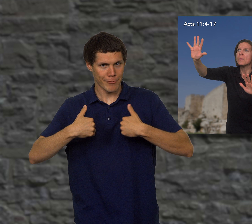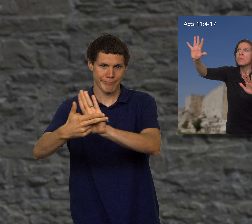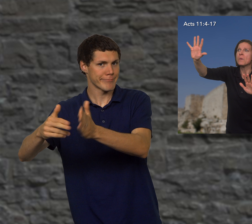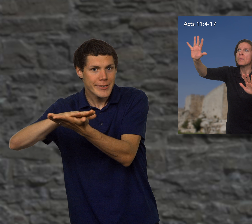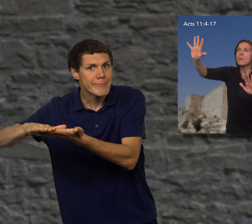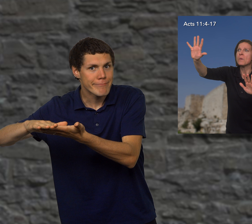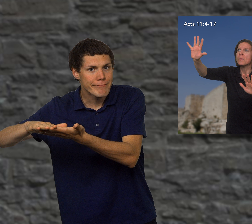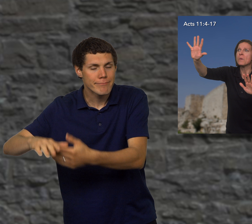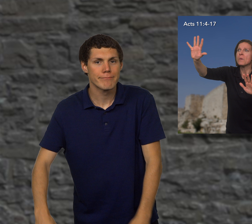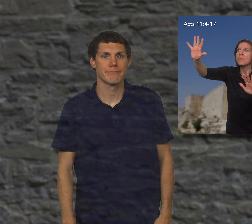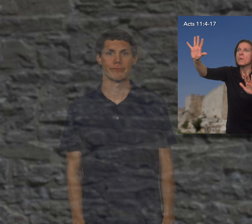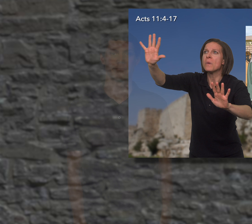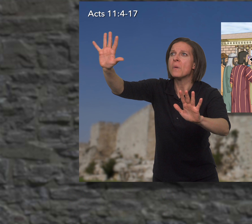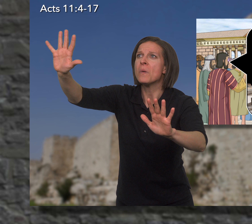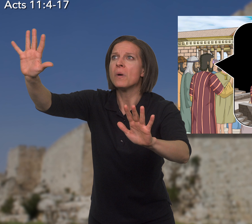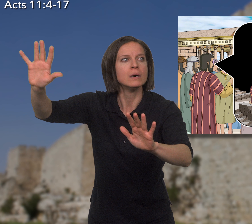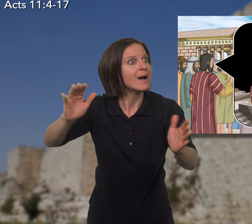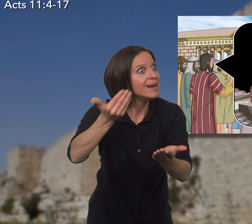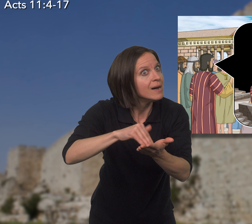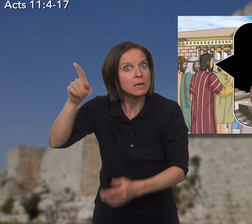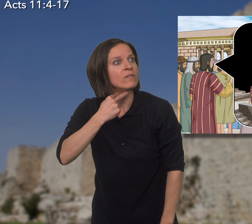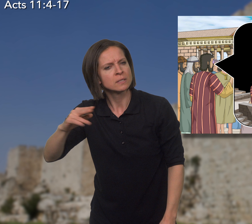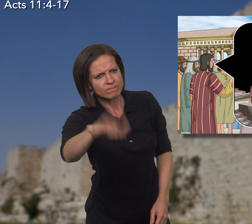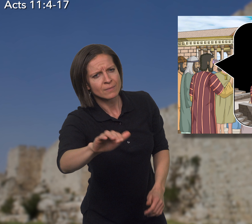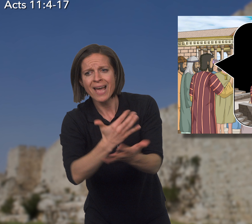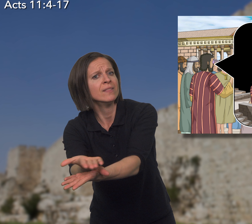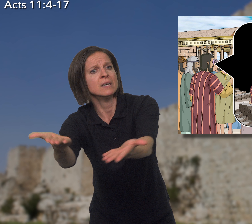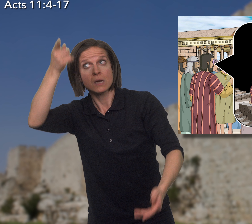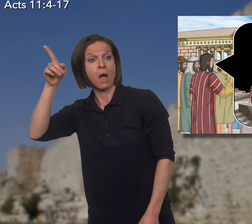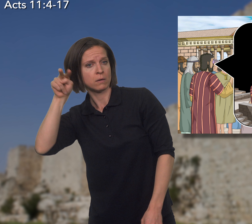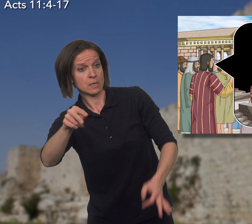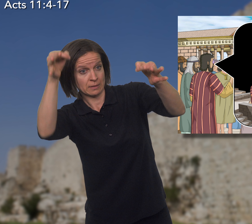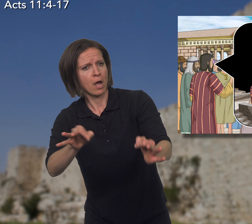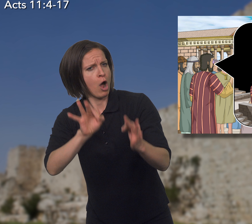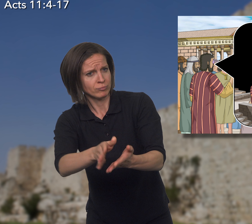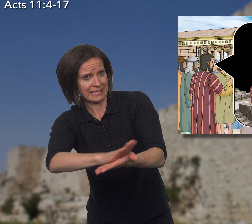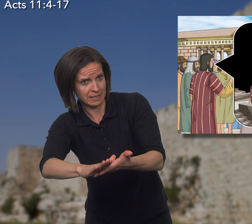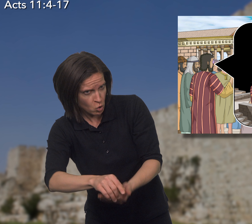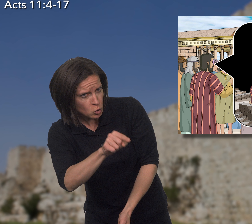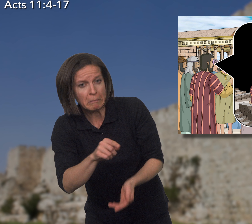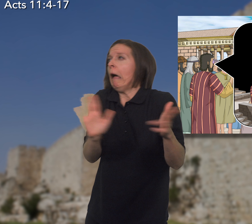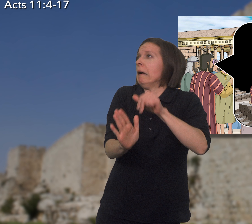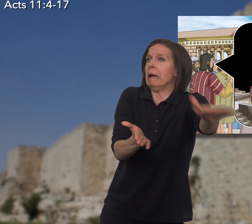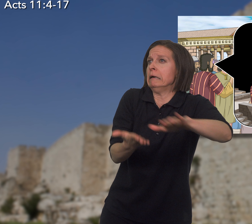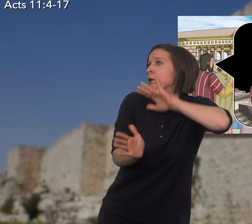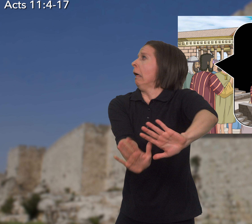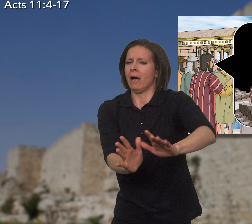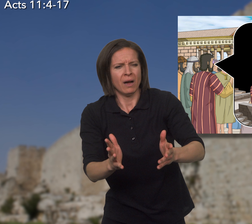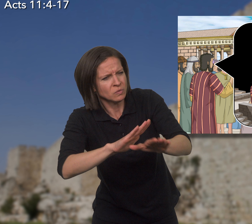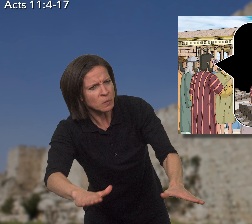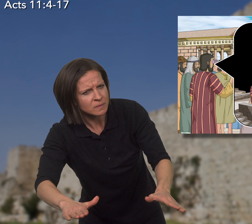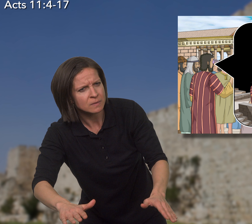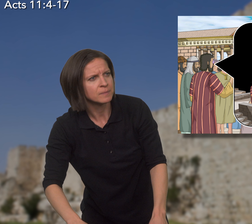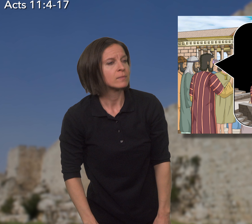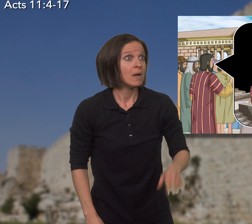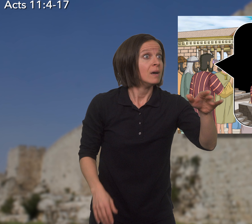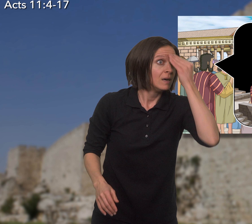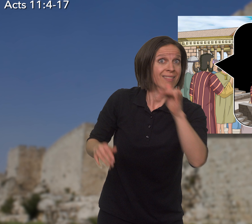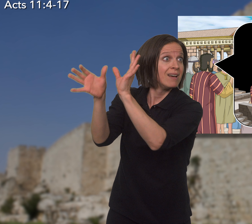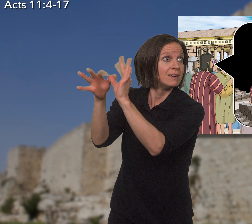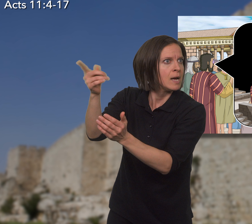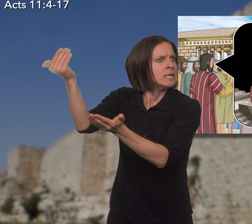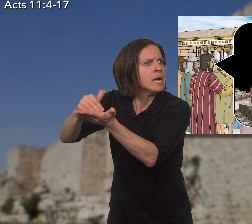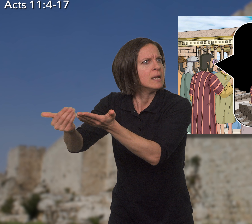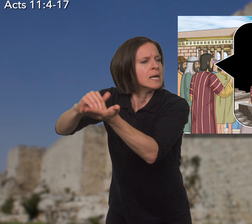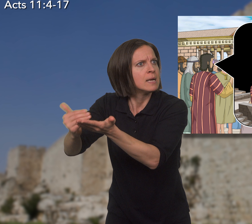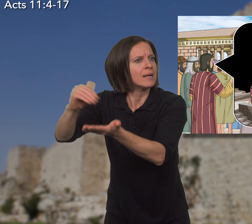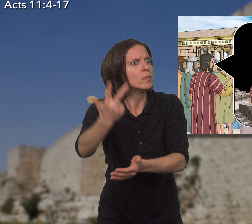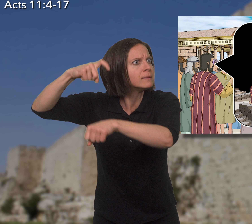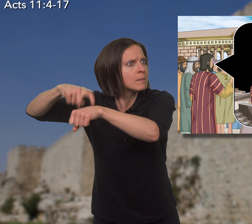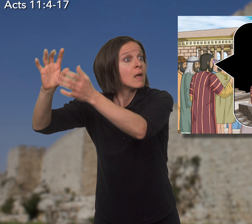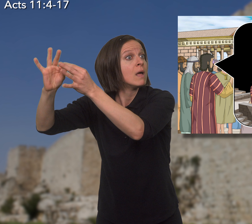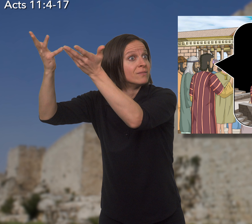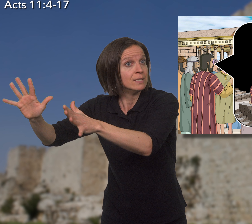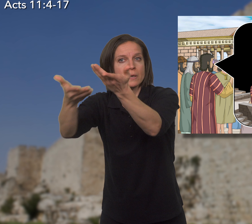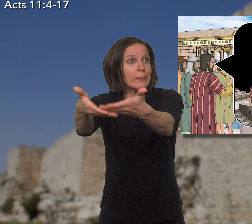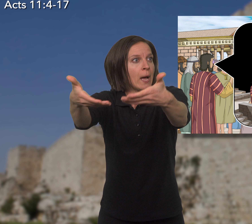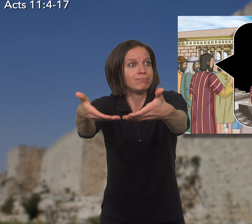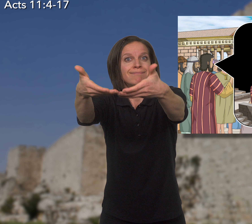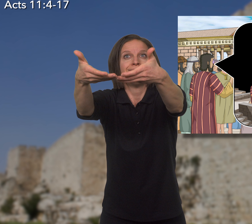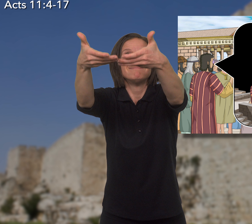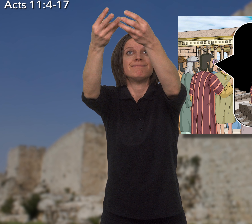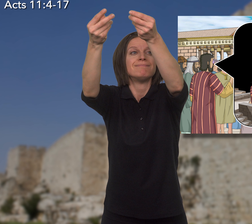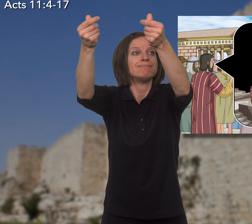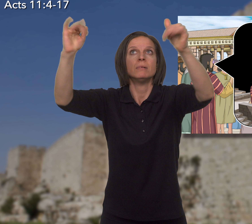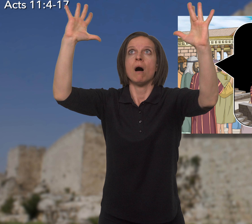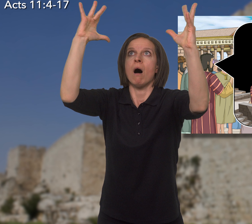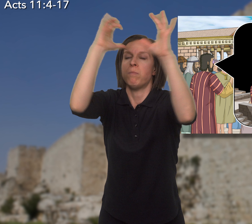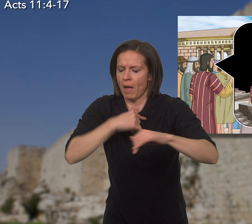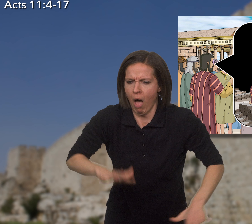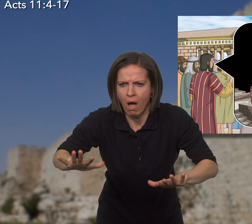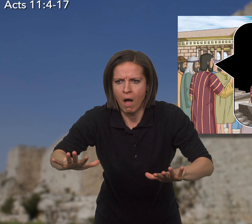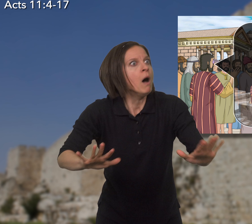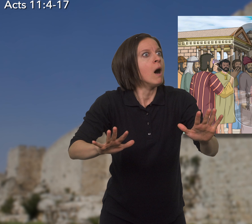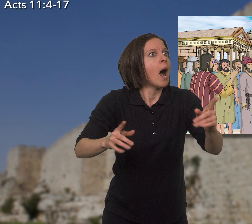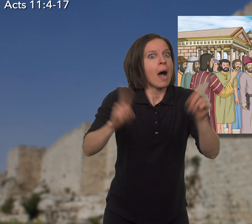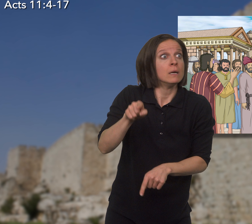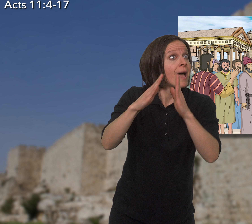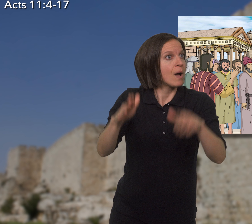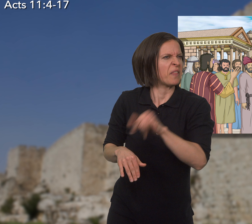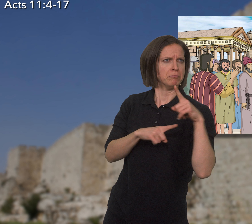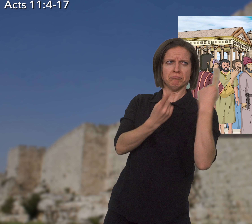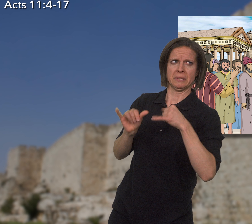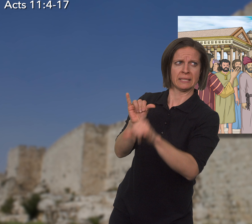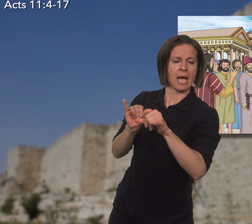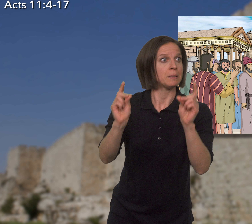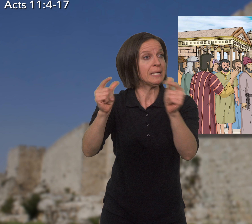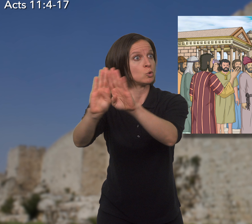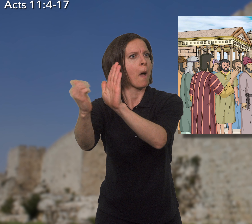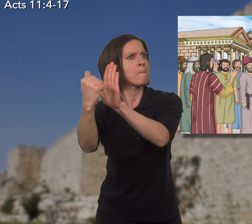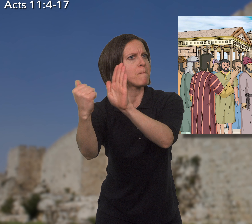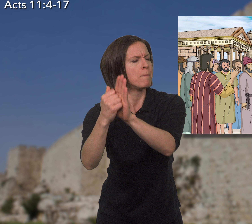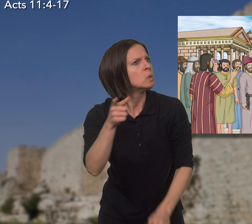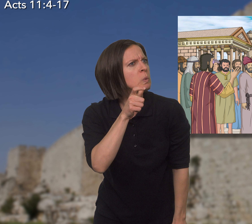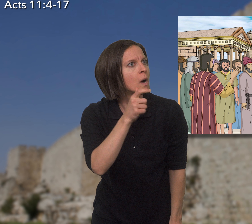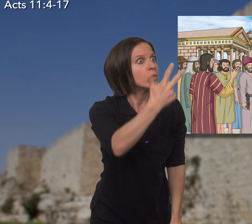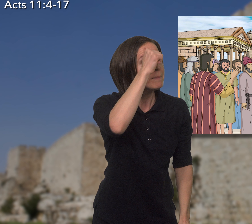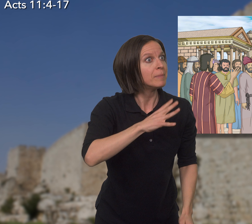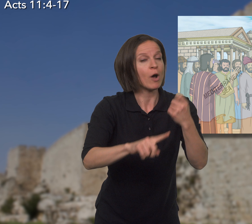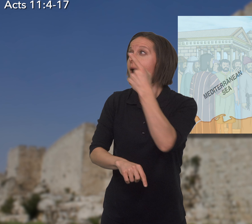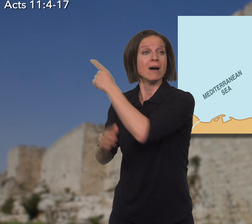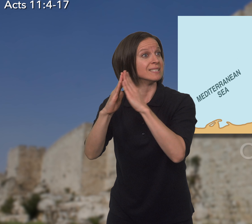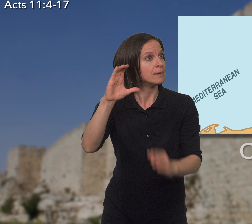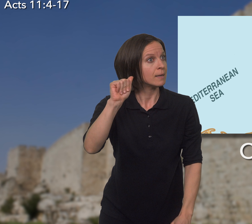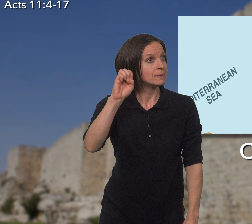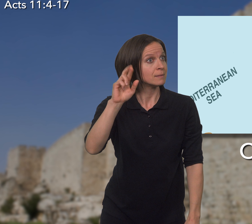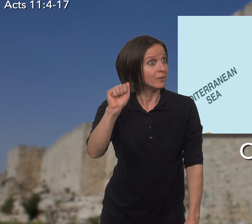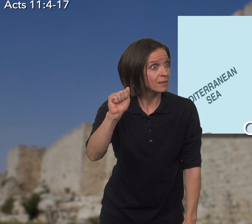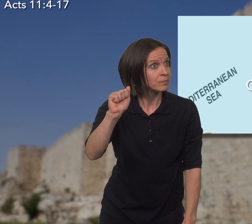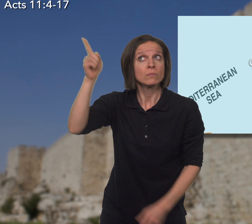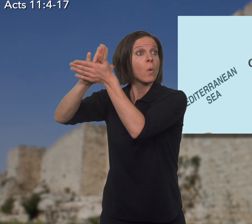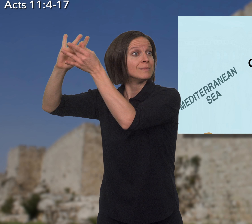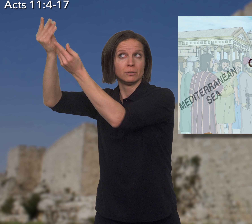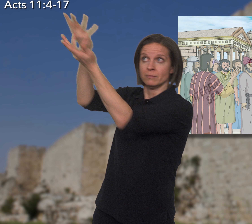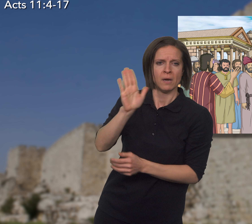Just then three men sent to me from Caesarea stopped at the house where I was staying.